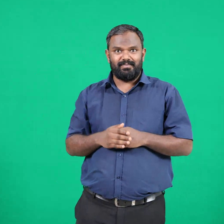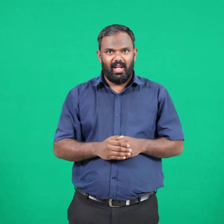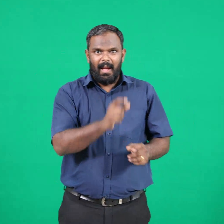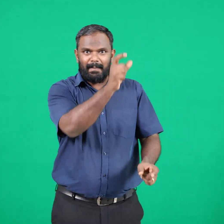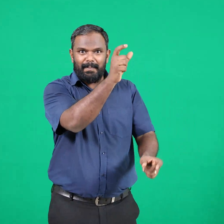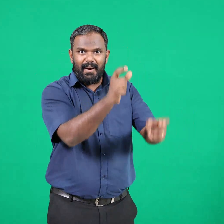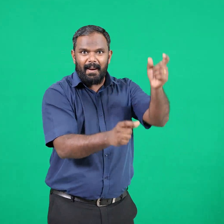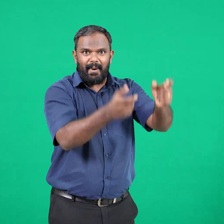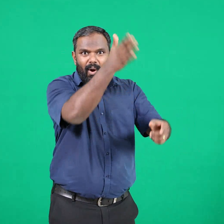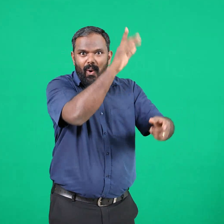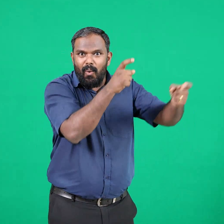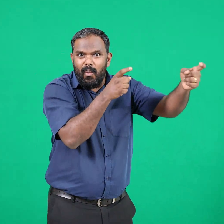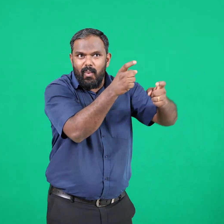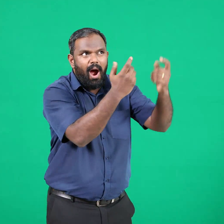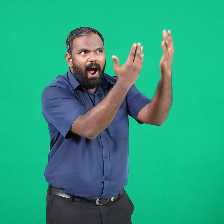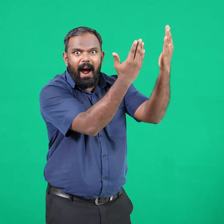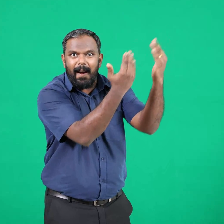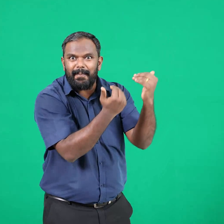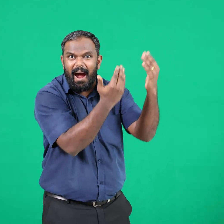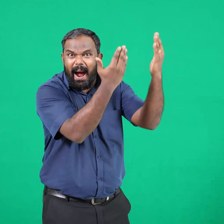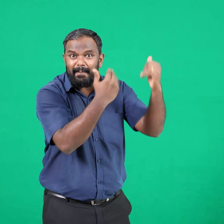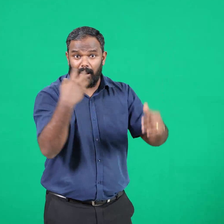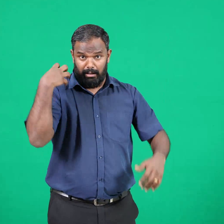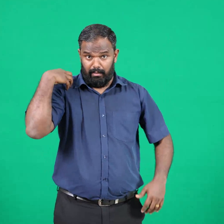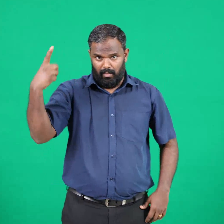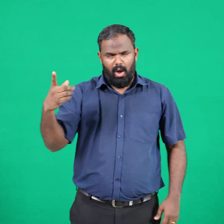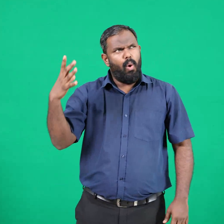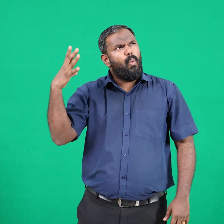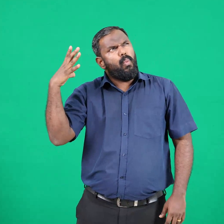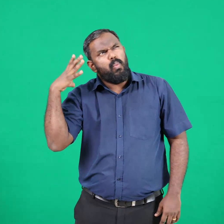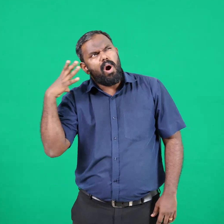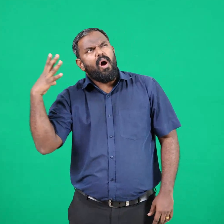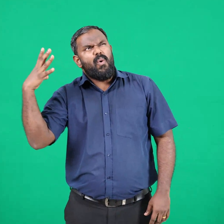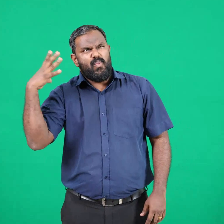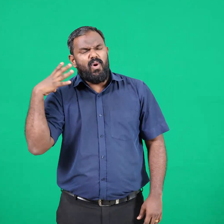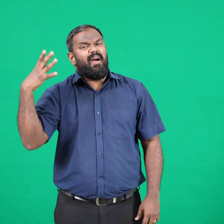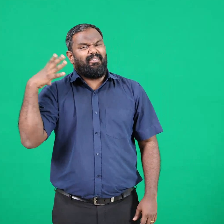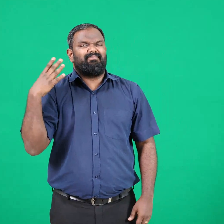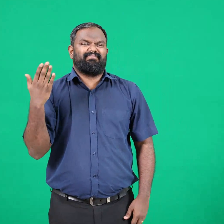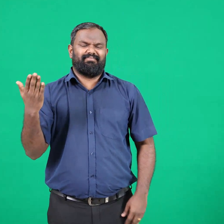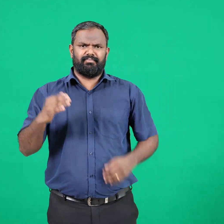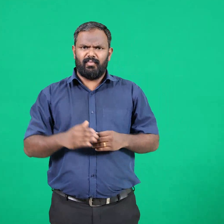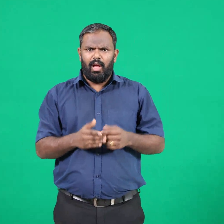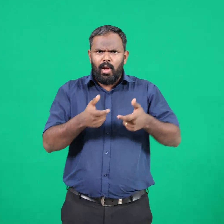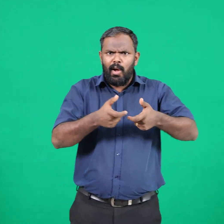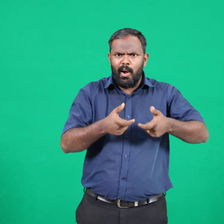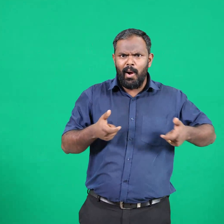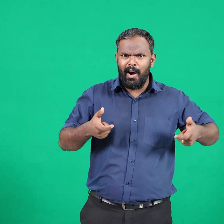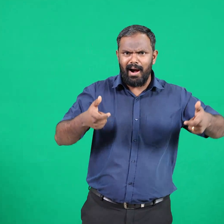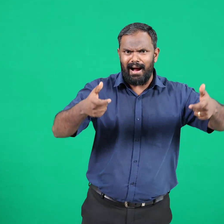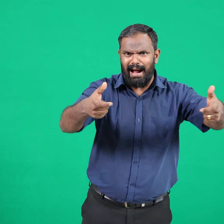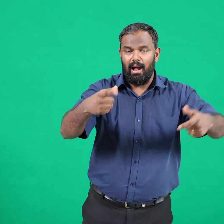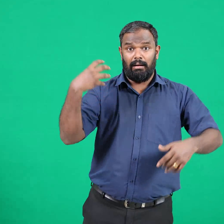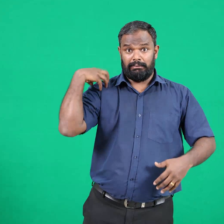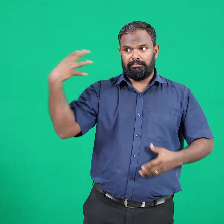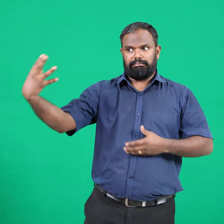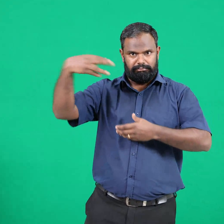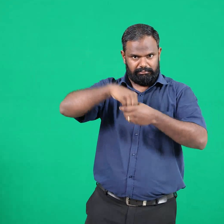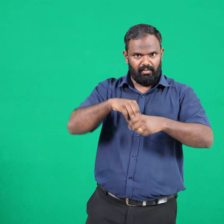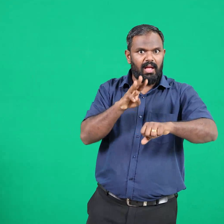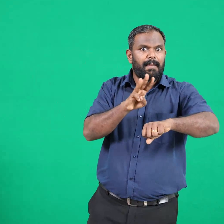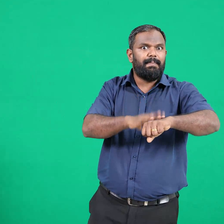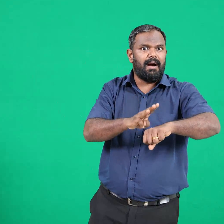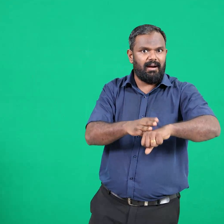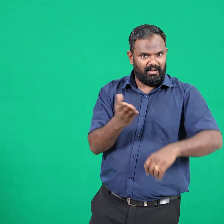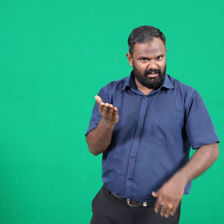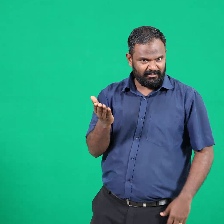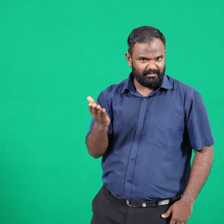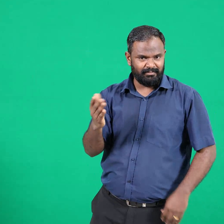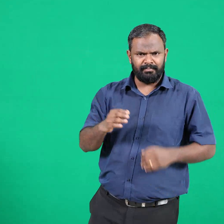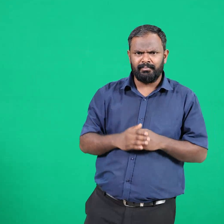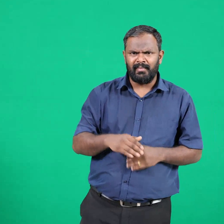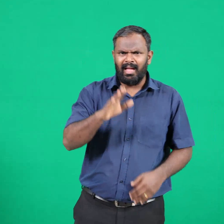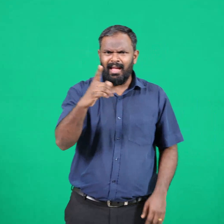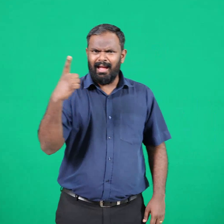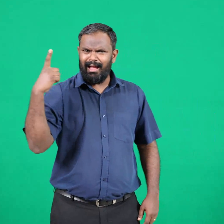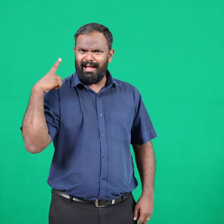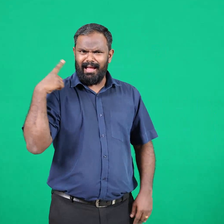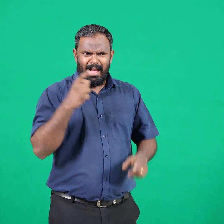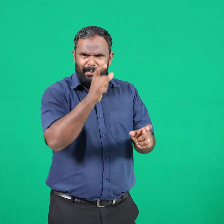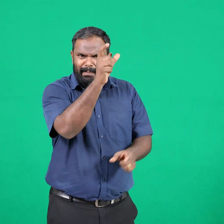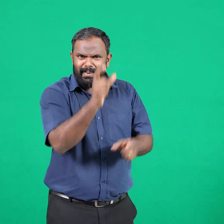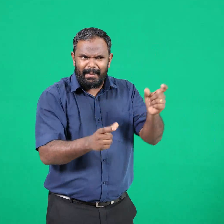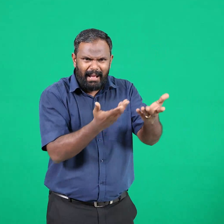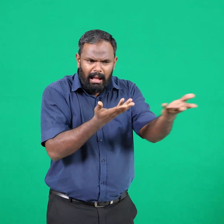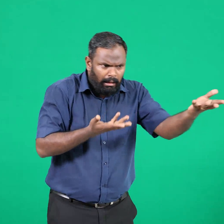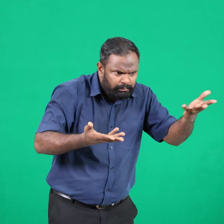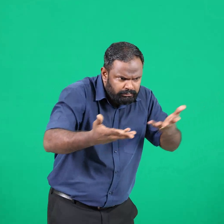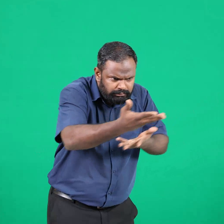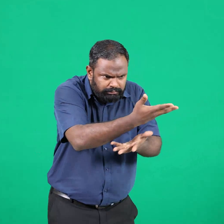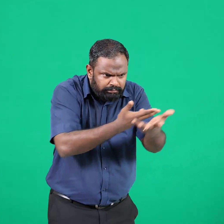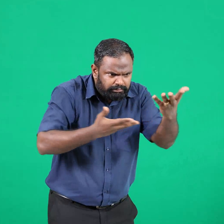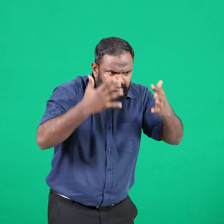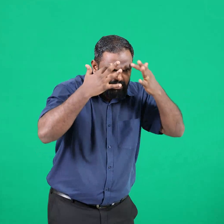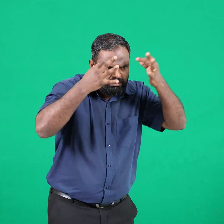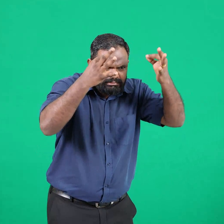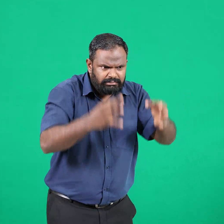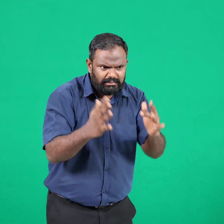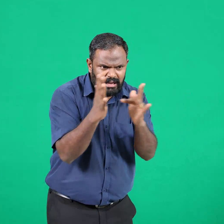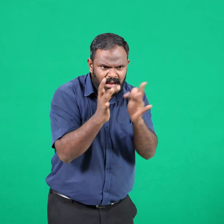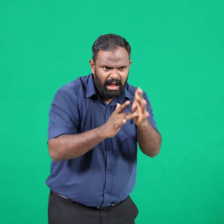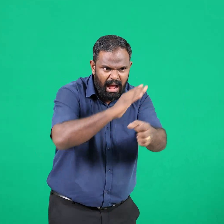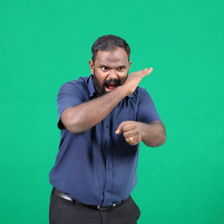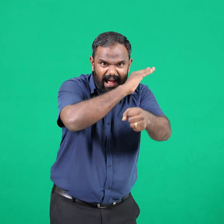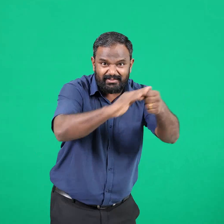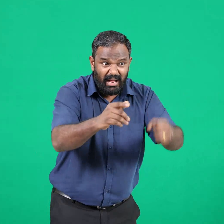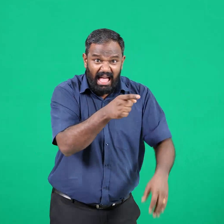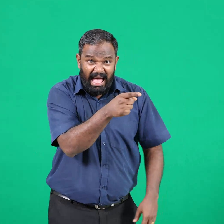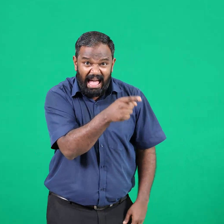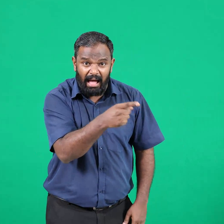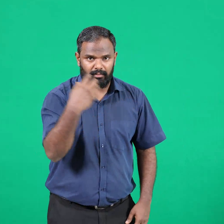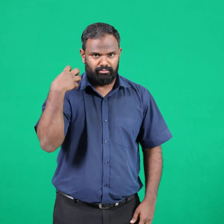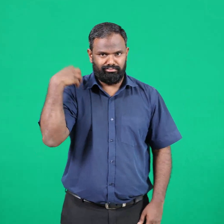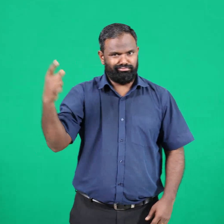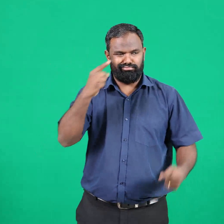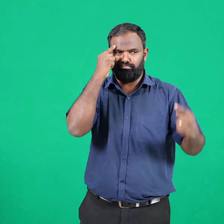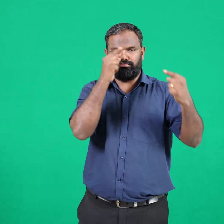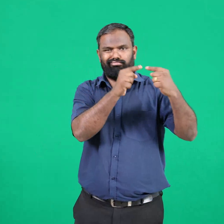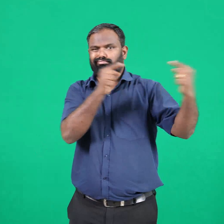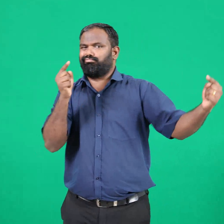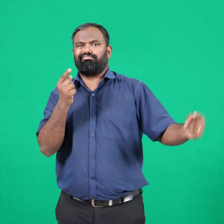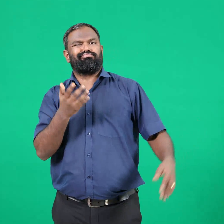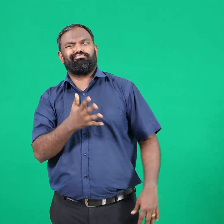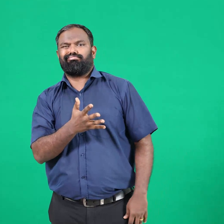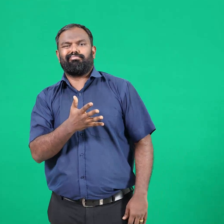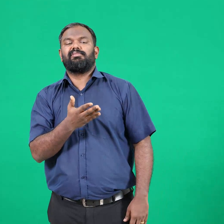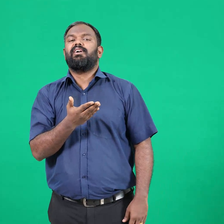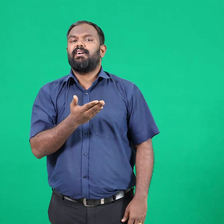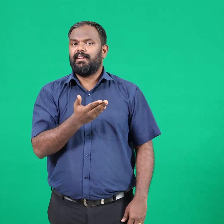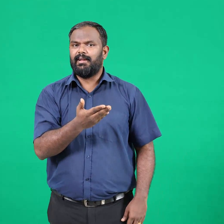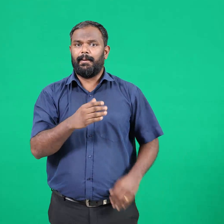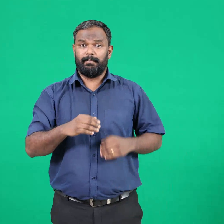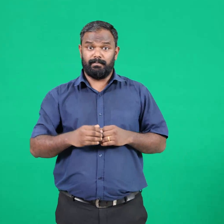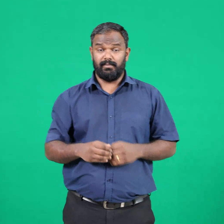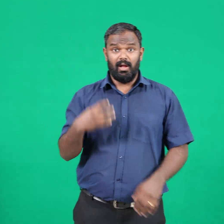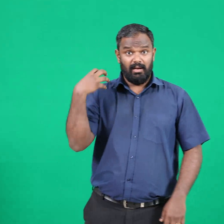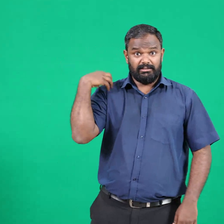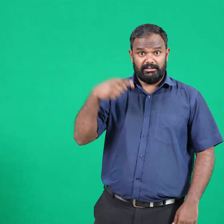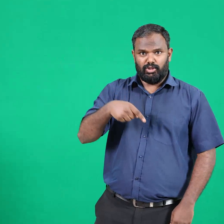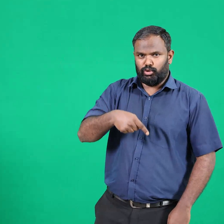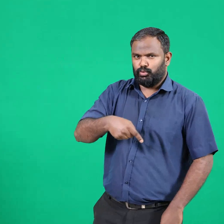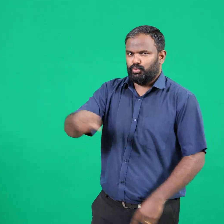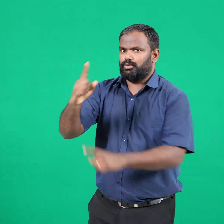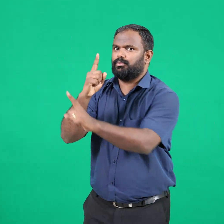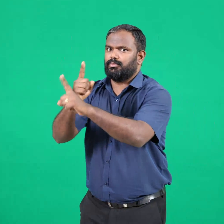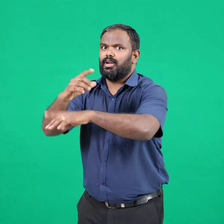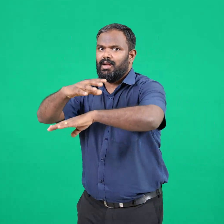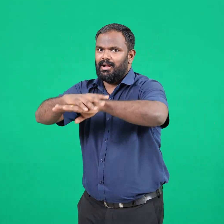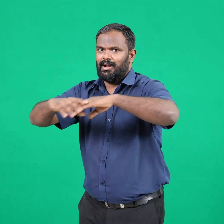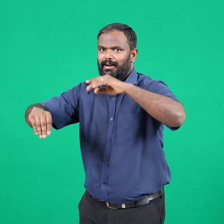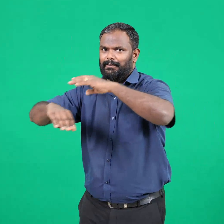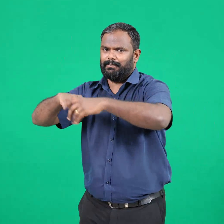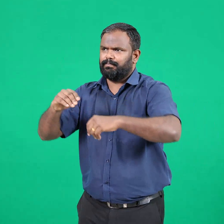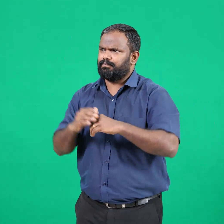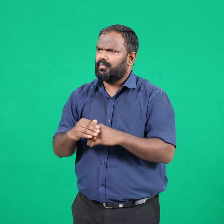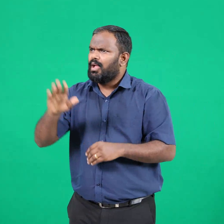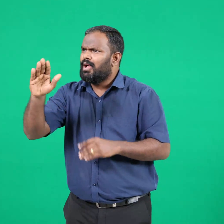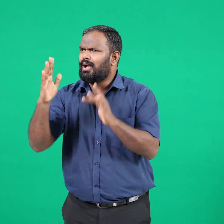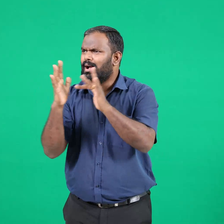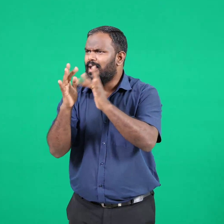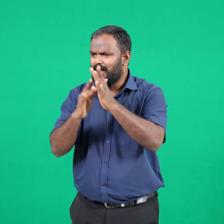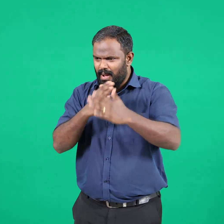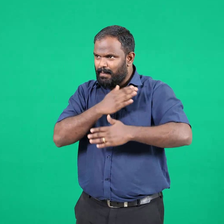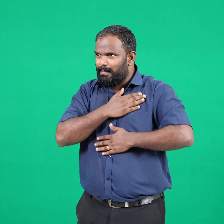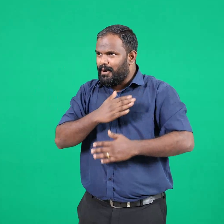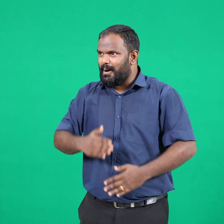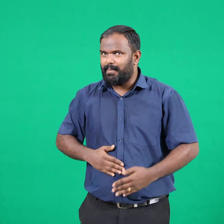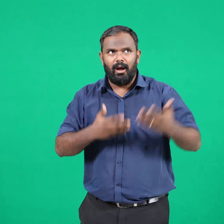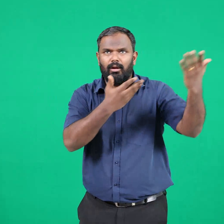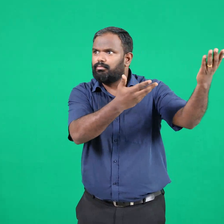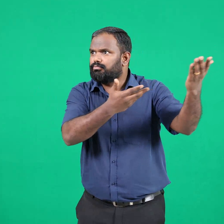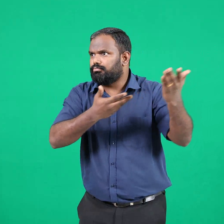He was from the Judean town of Arimathea, and was waiting for the kingdom of God.